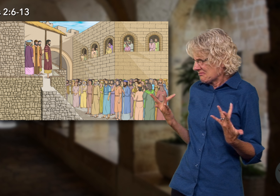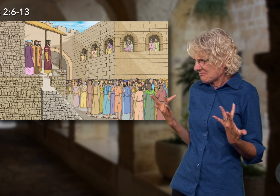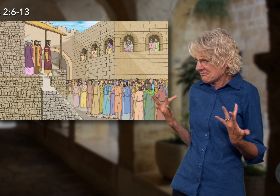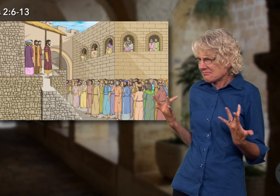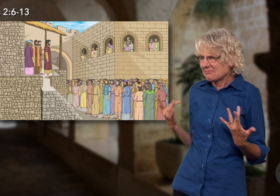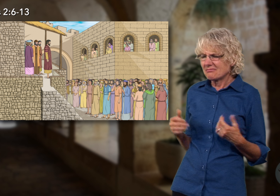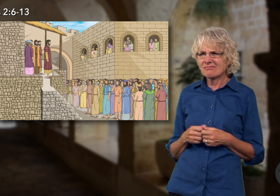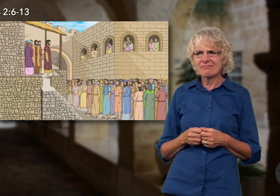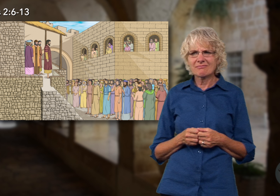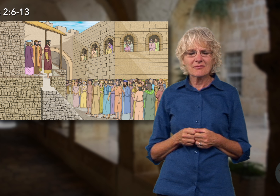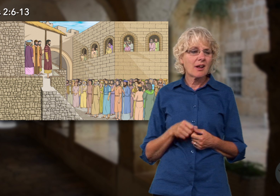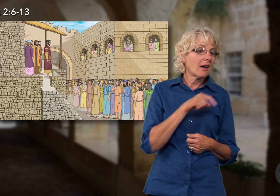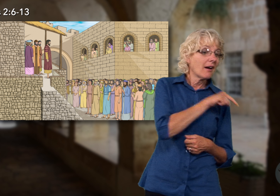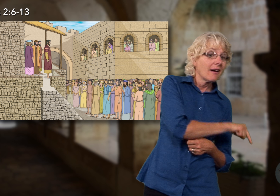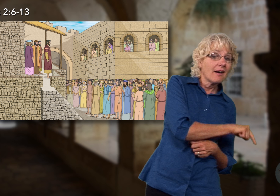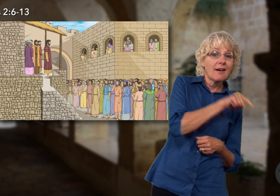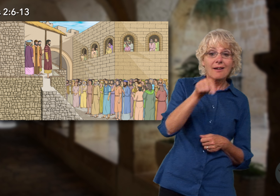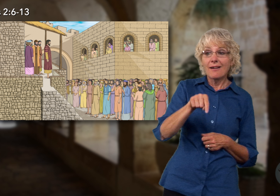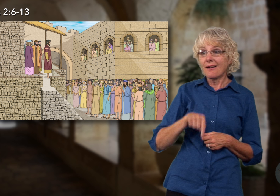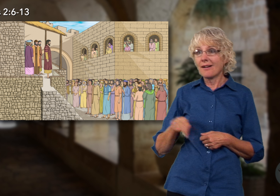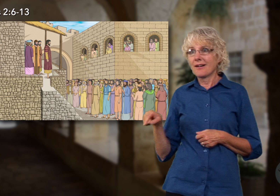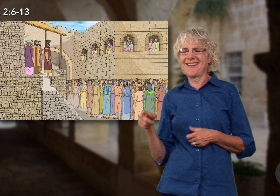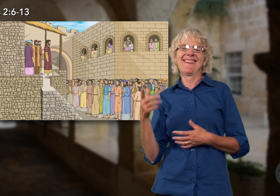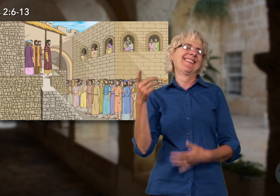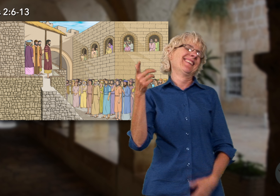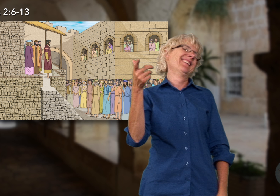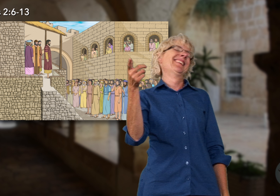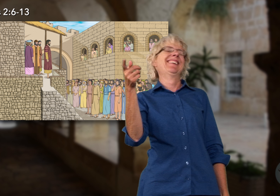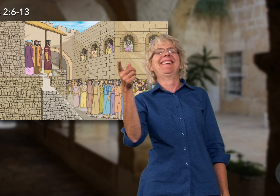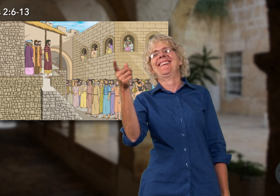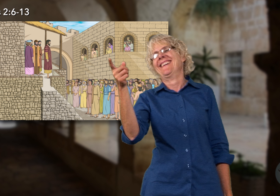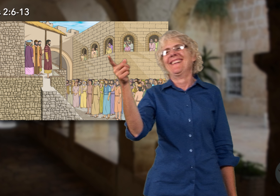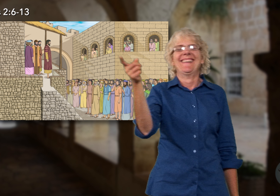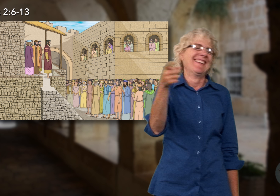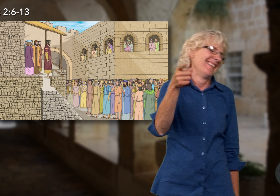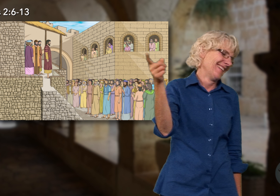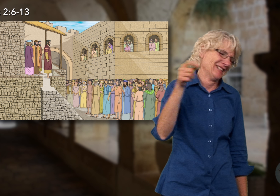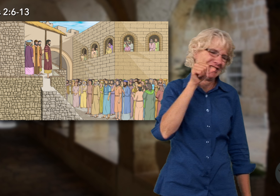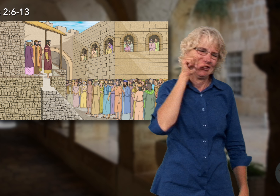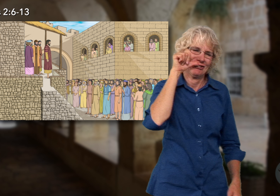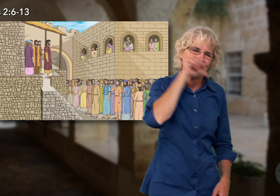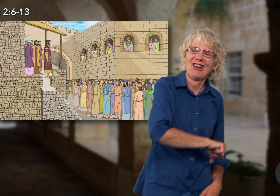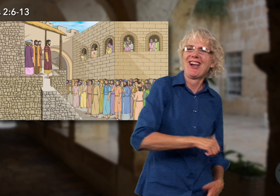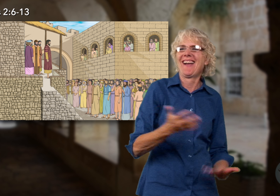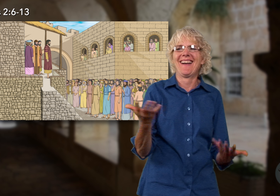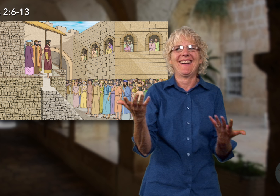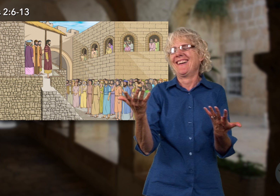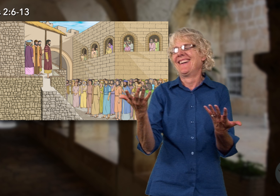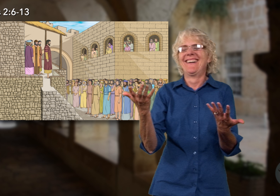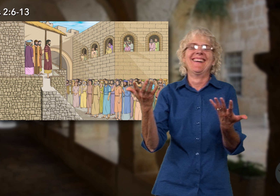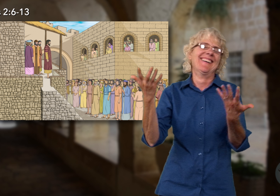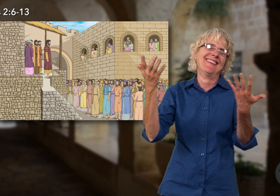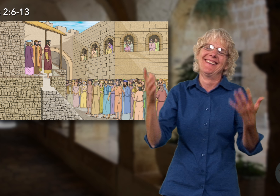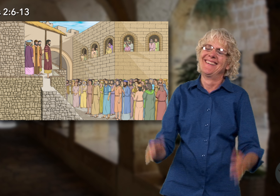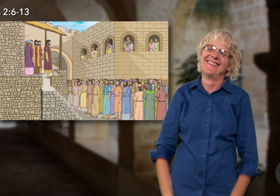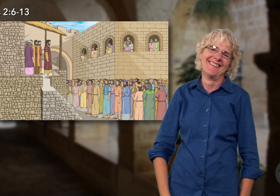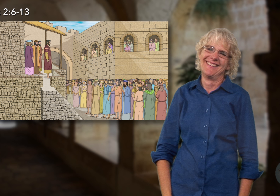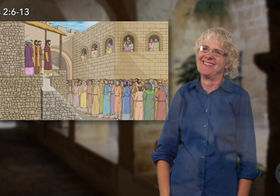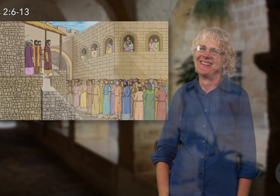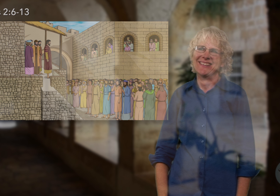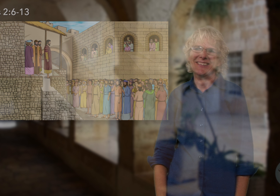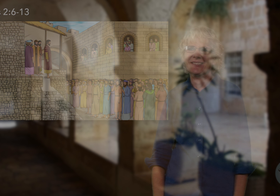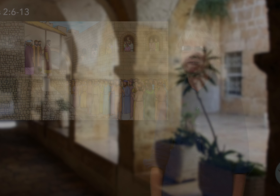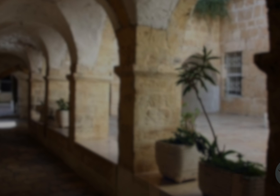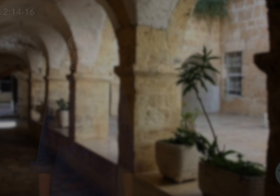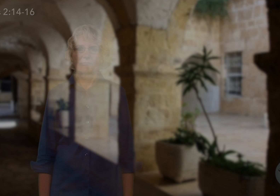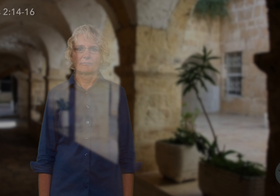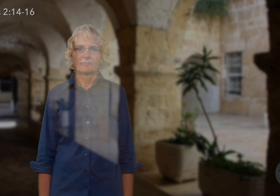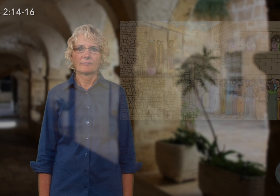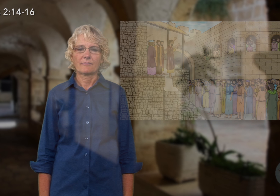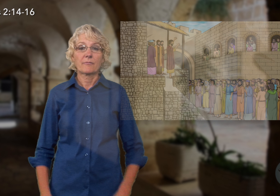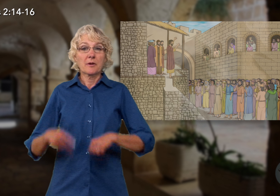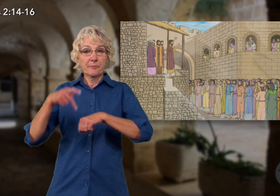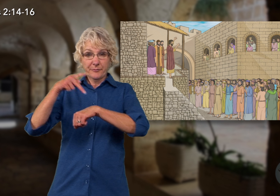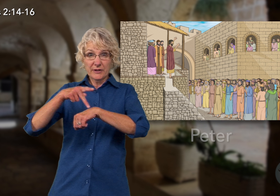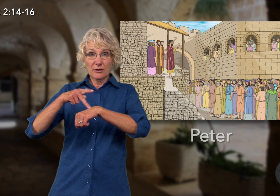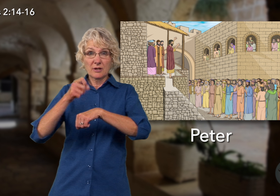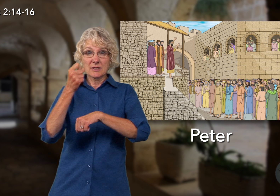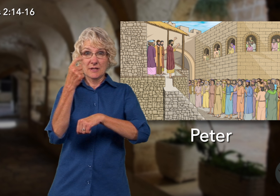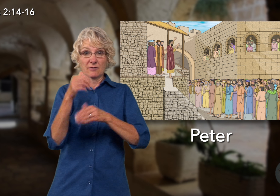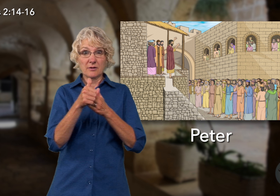But others mocked them and said, “They are drunk on new wine!”